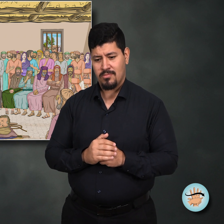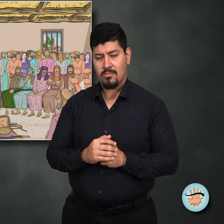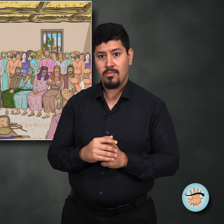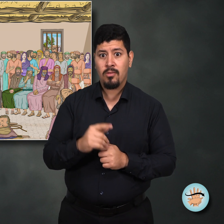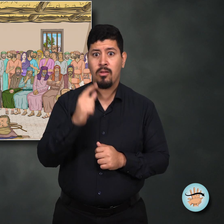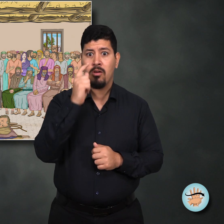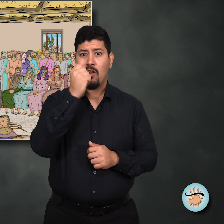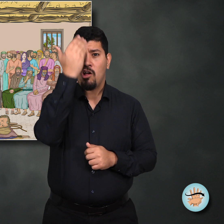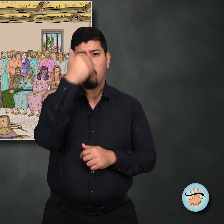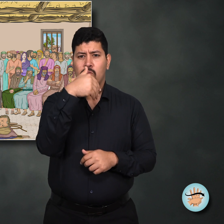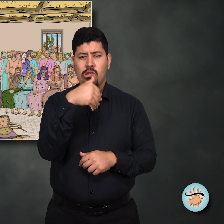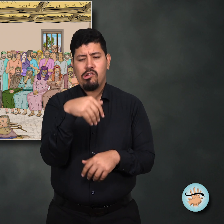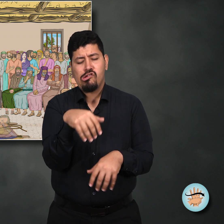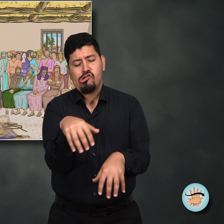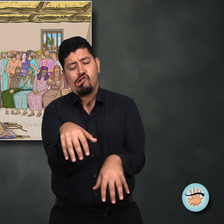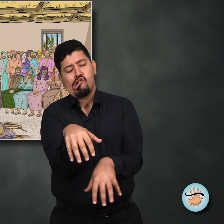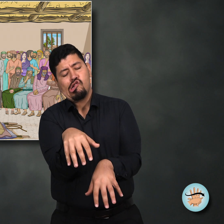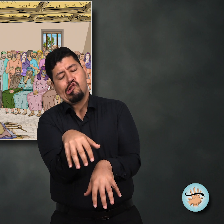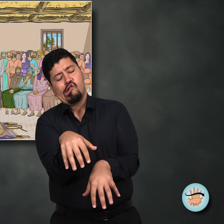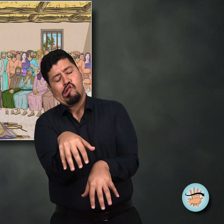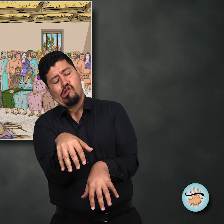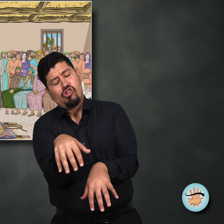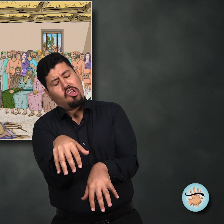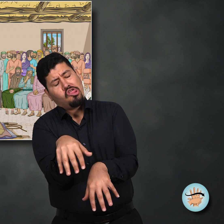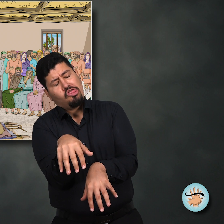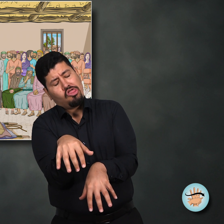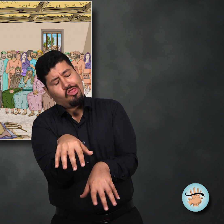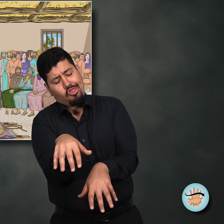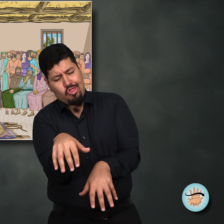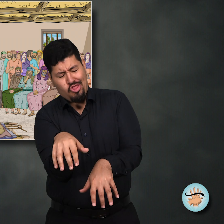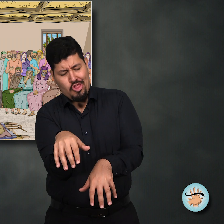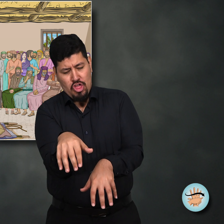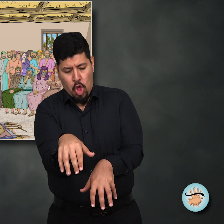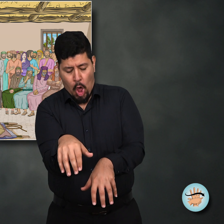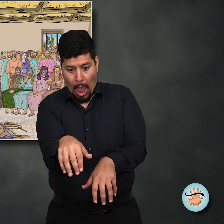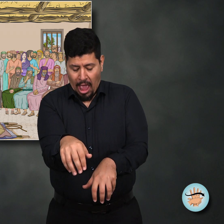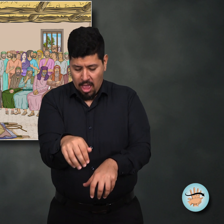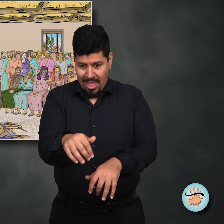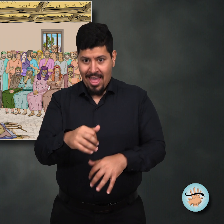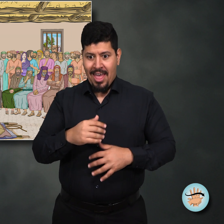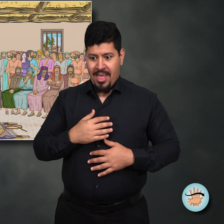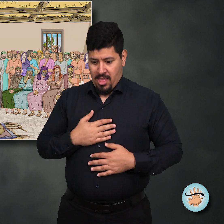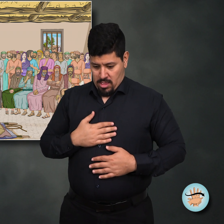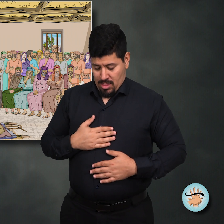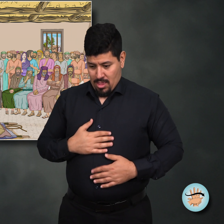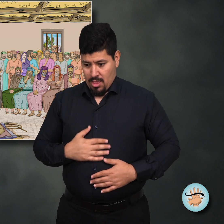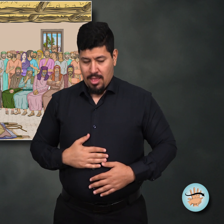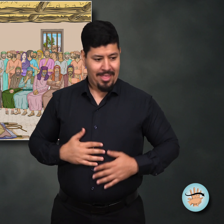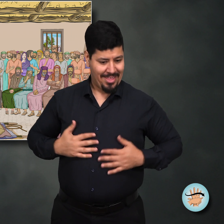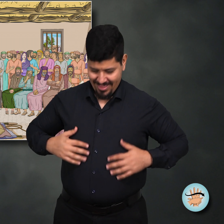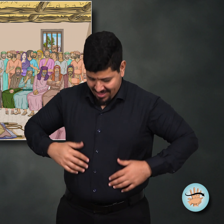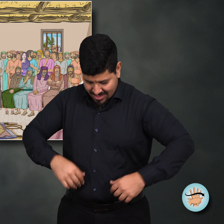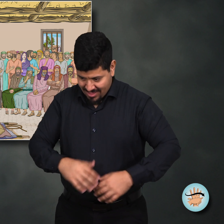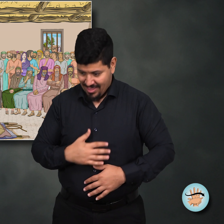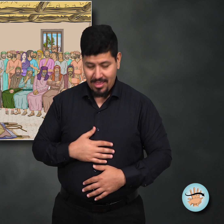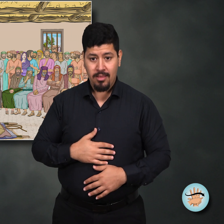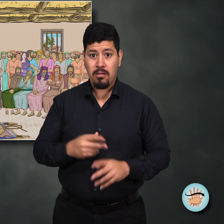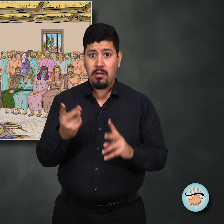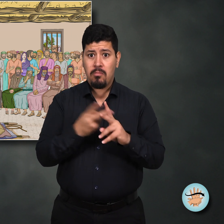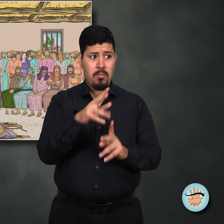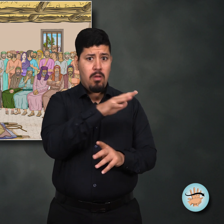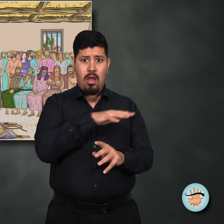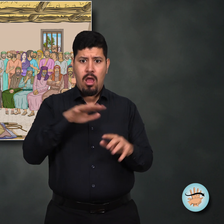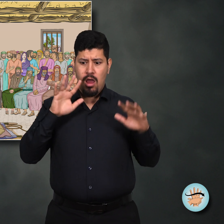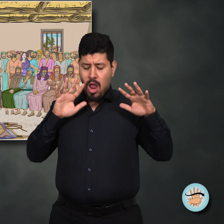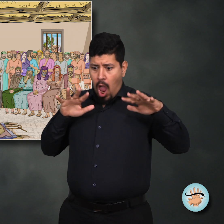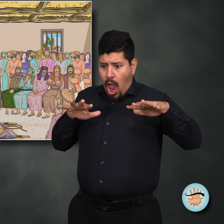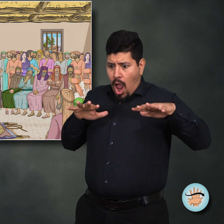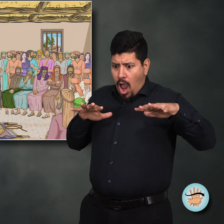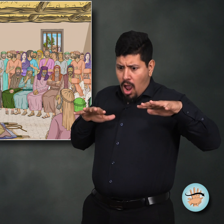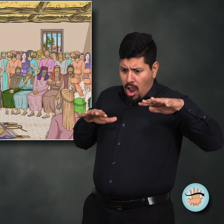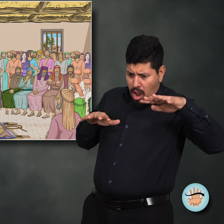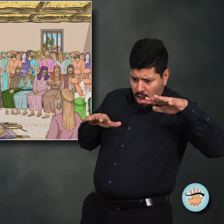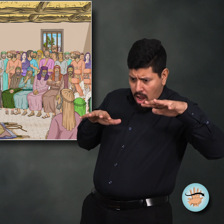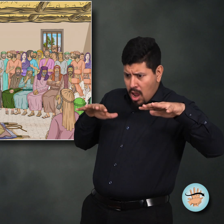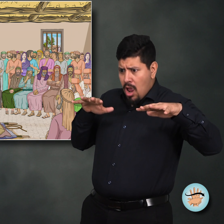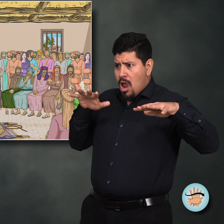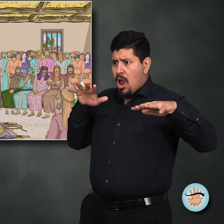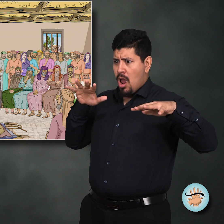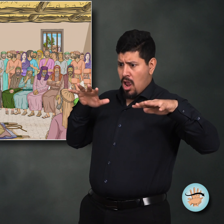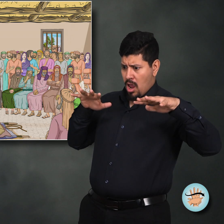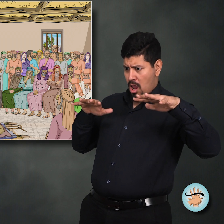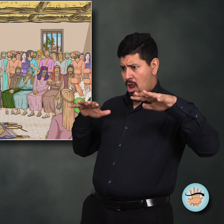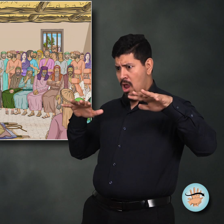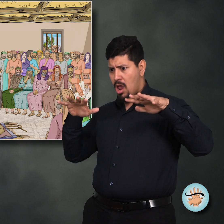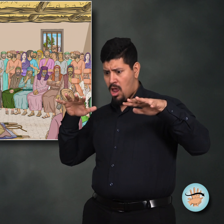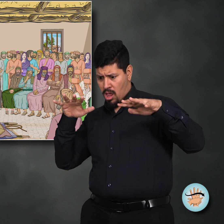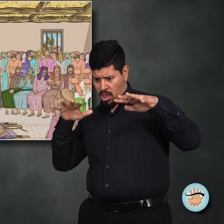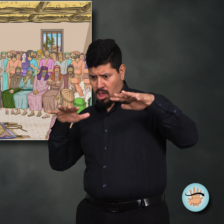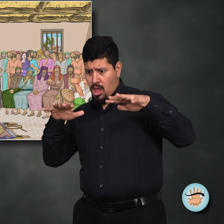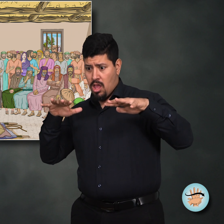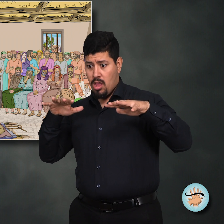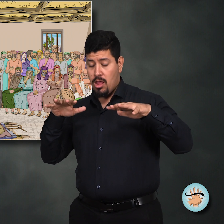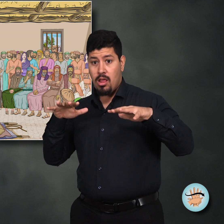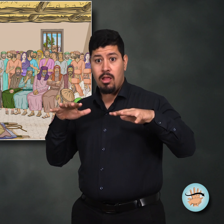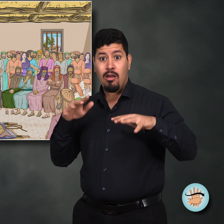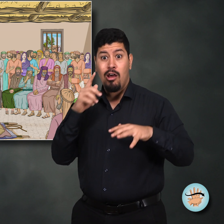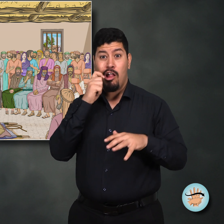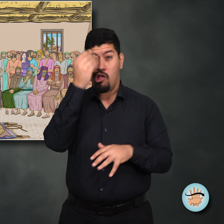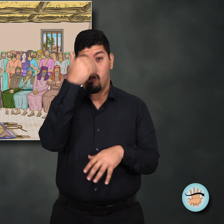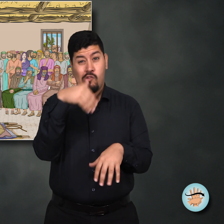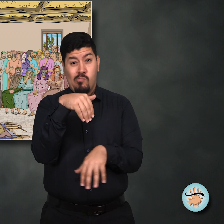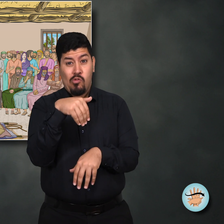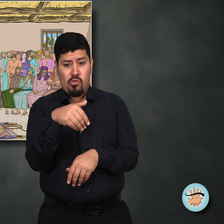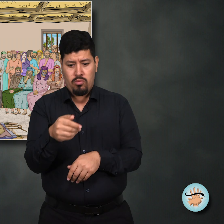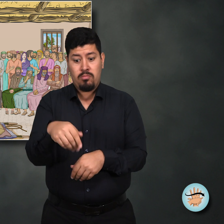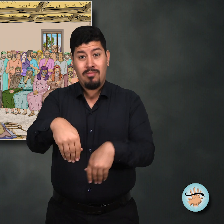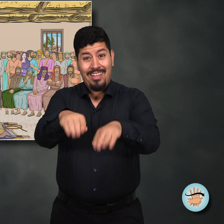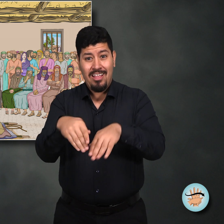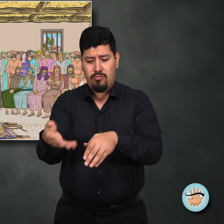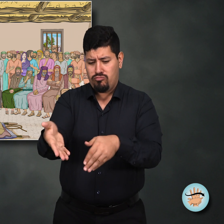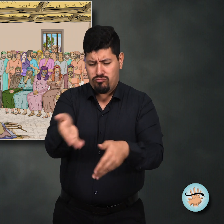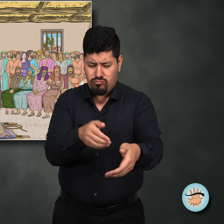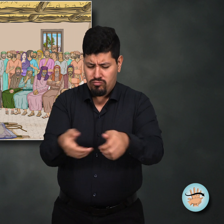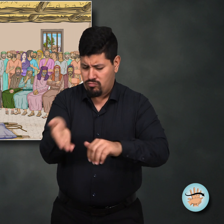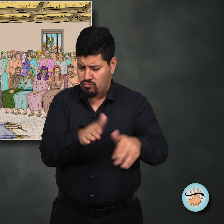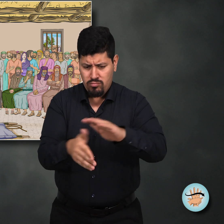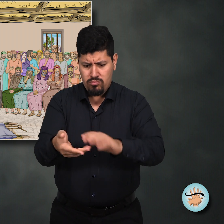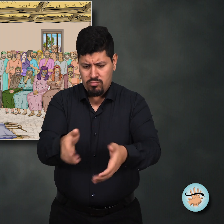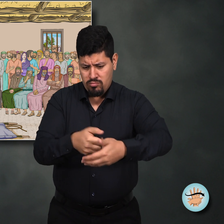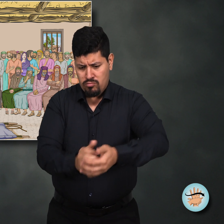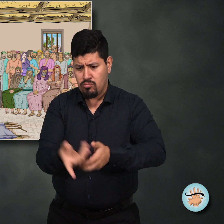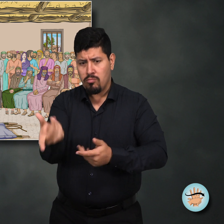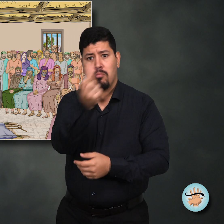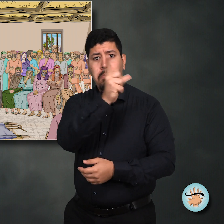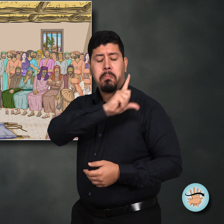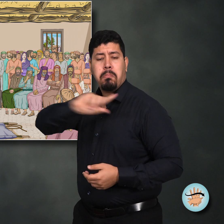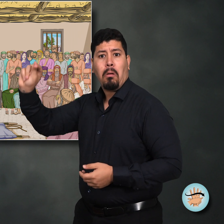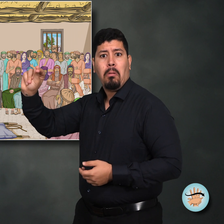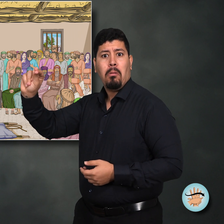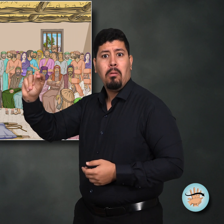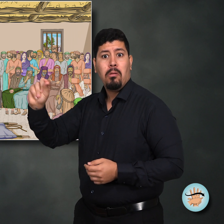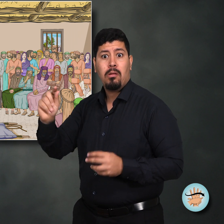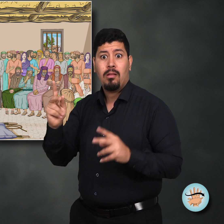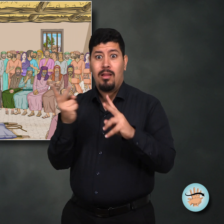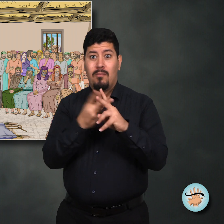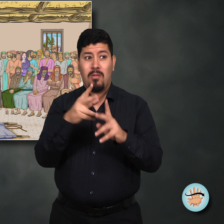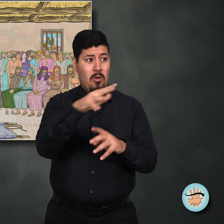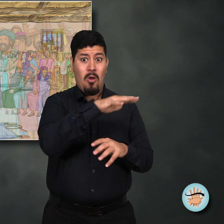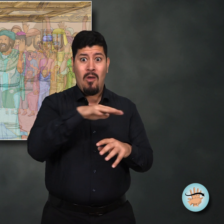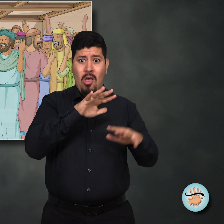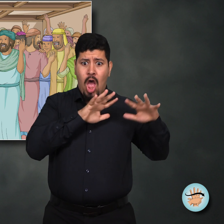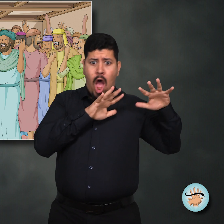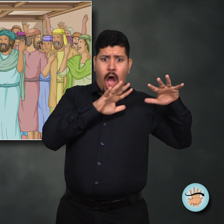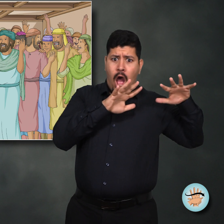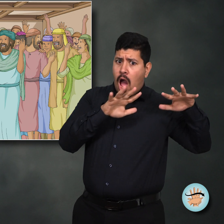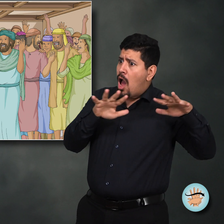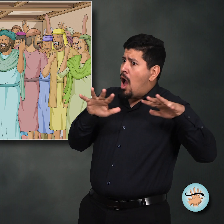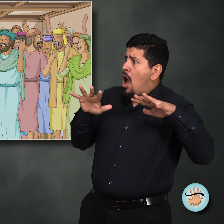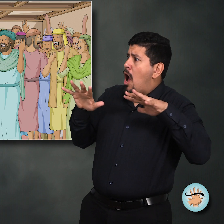And immediately the man got up, picked up his mat, and walked out in front of them all.